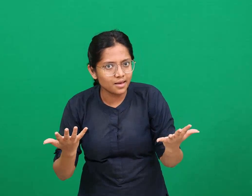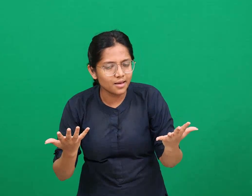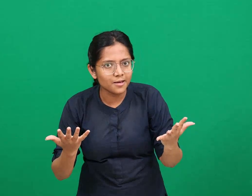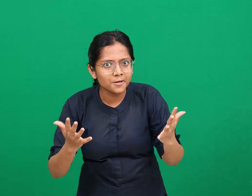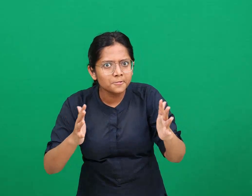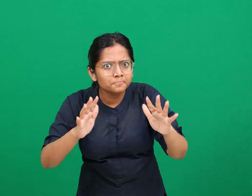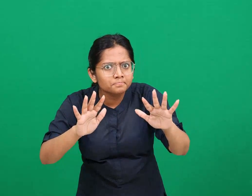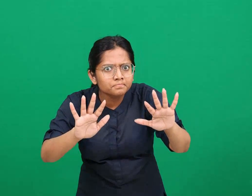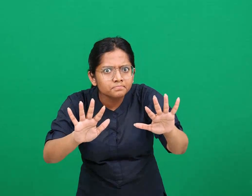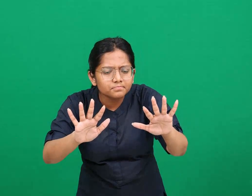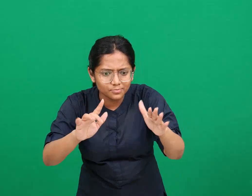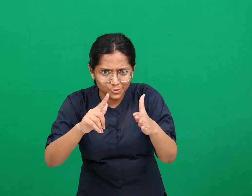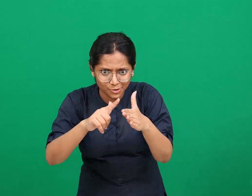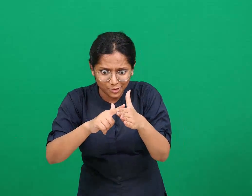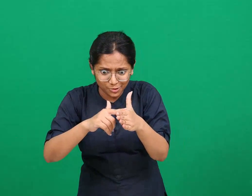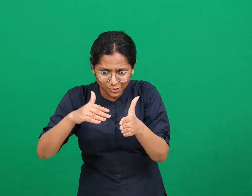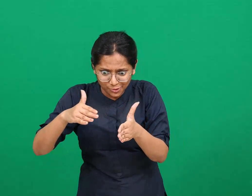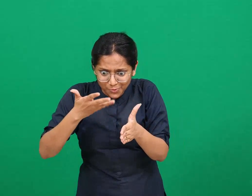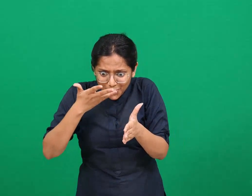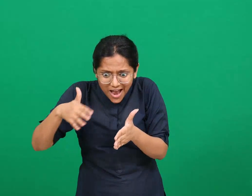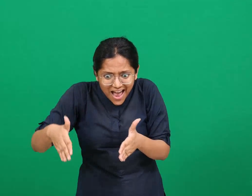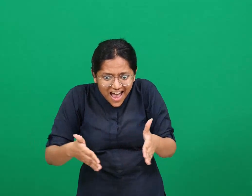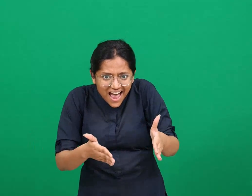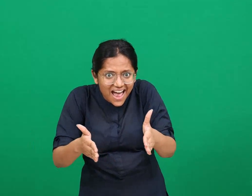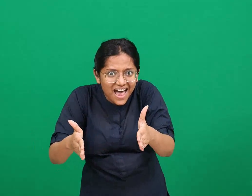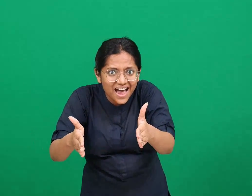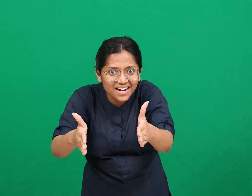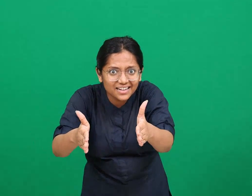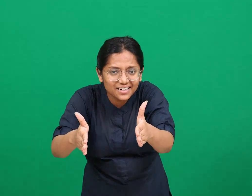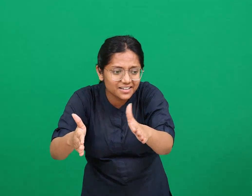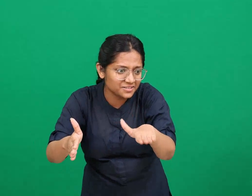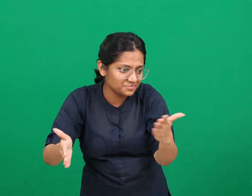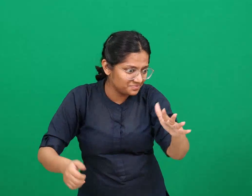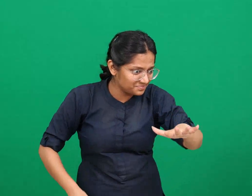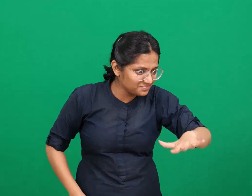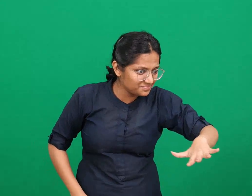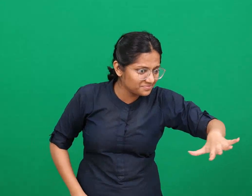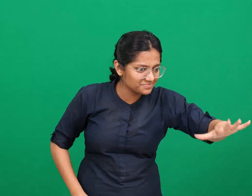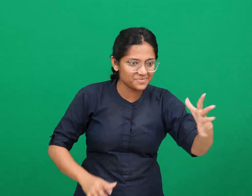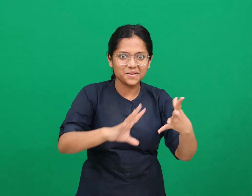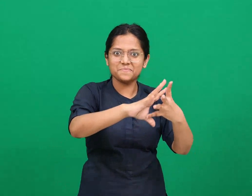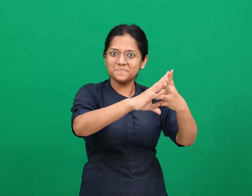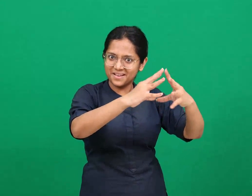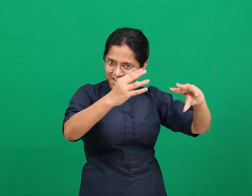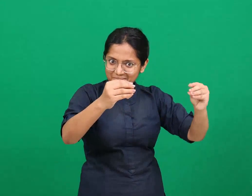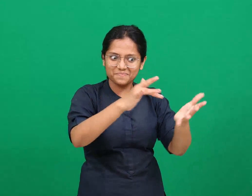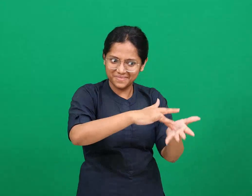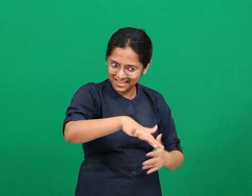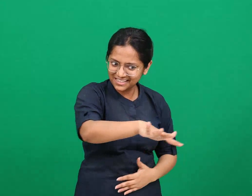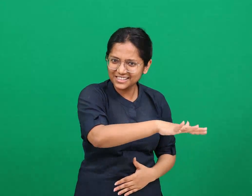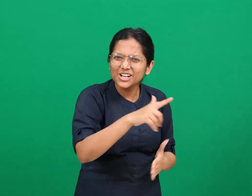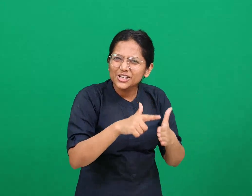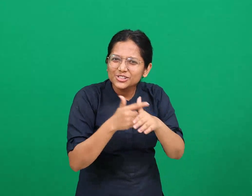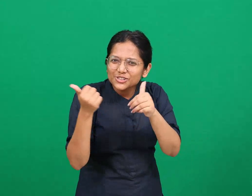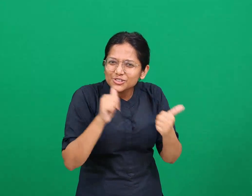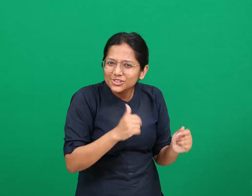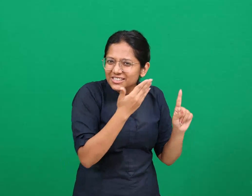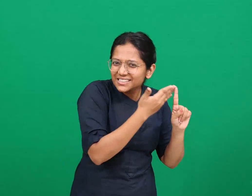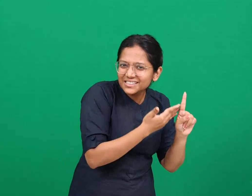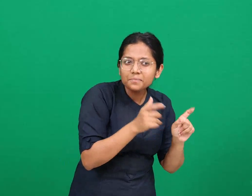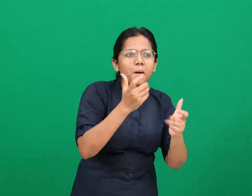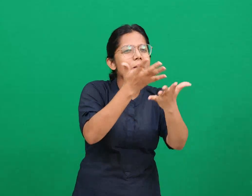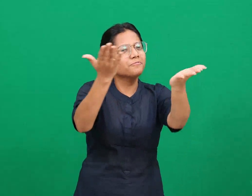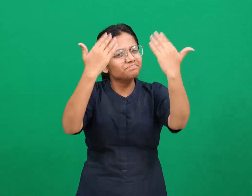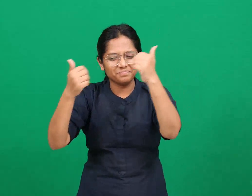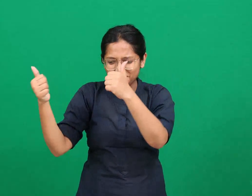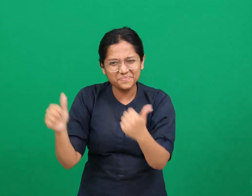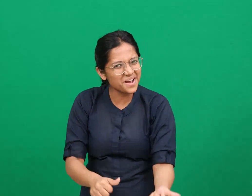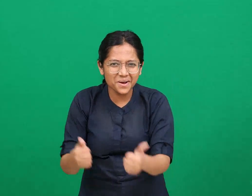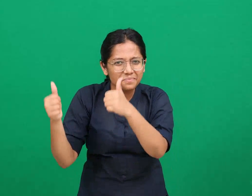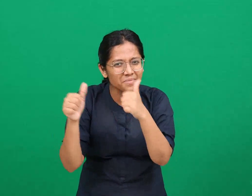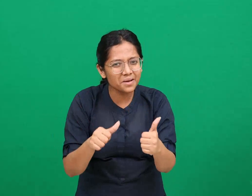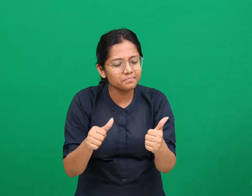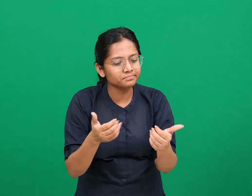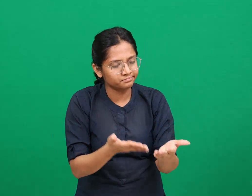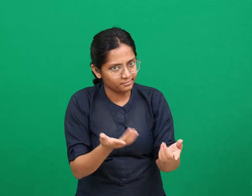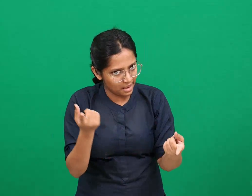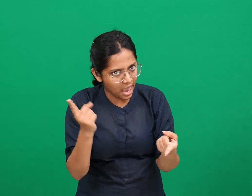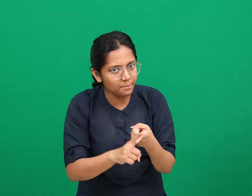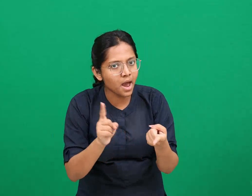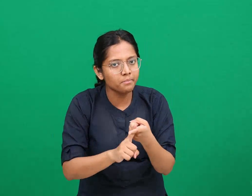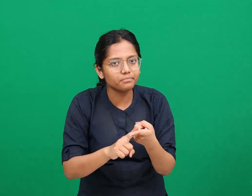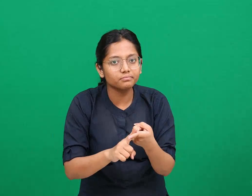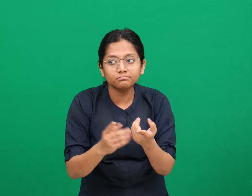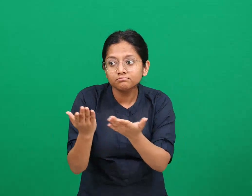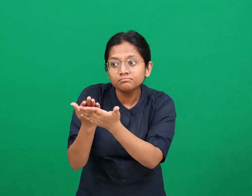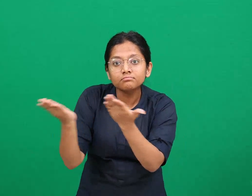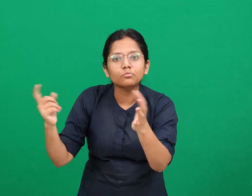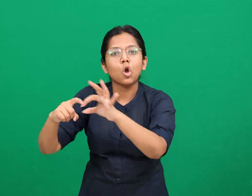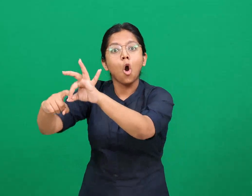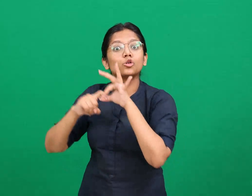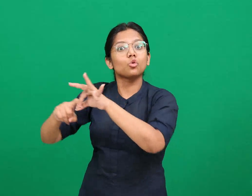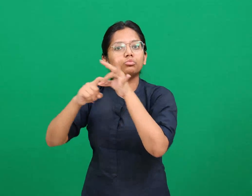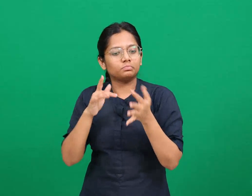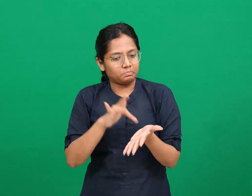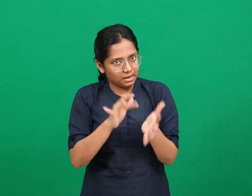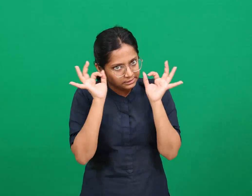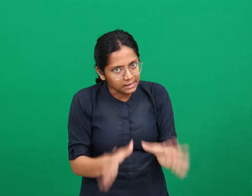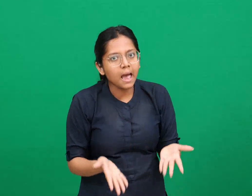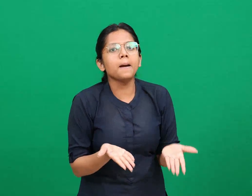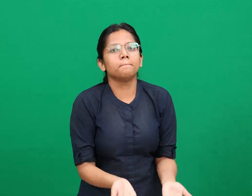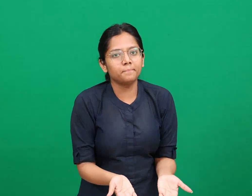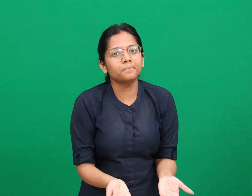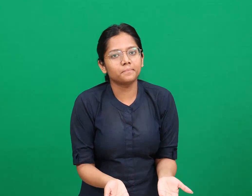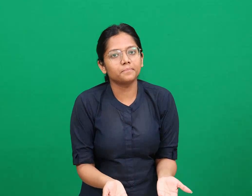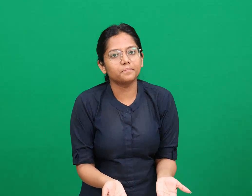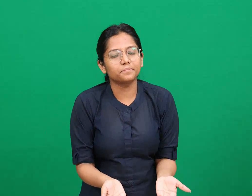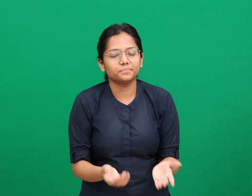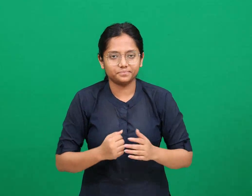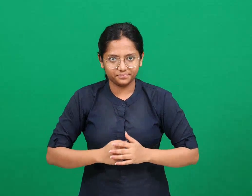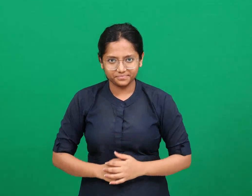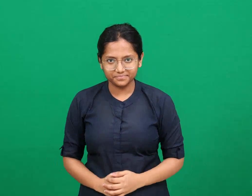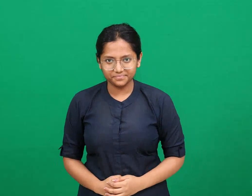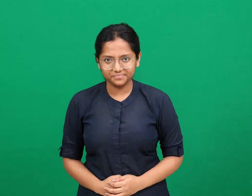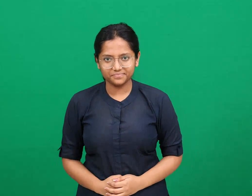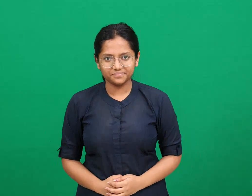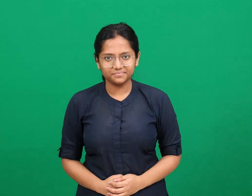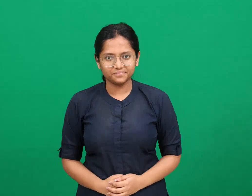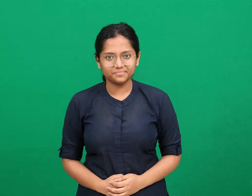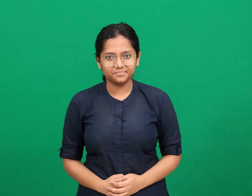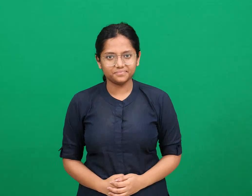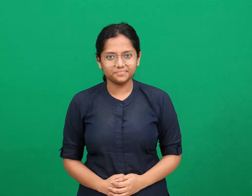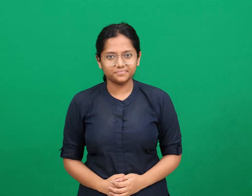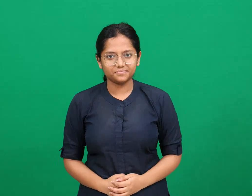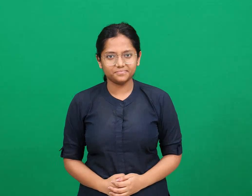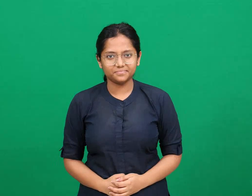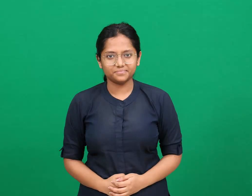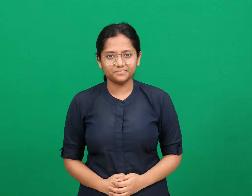All this happened at Bethany beyond the Jordan, where John was baptizing.